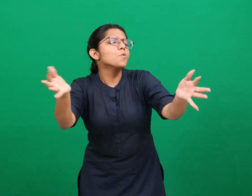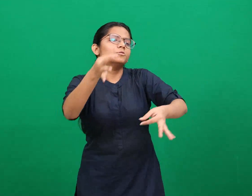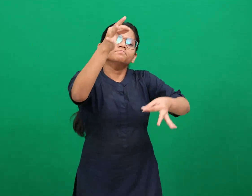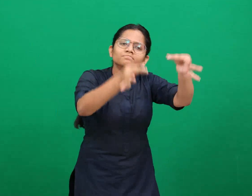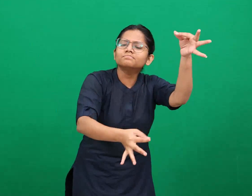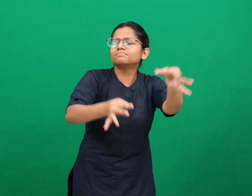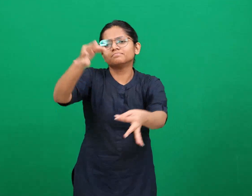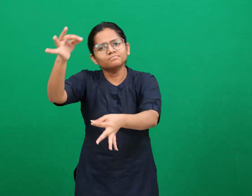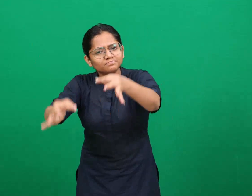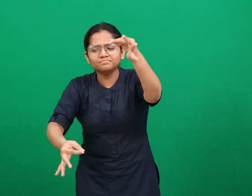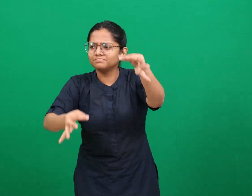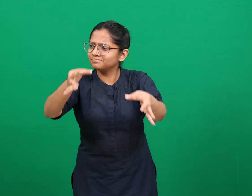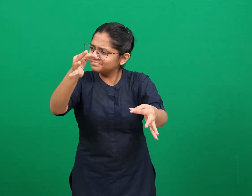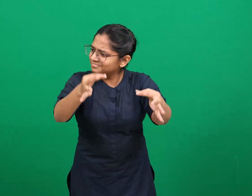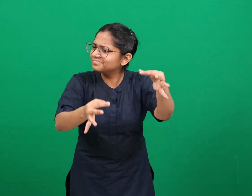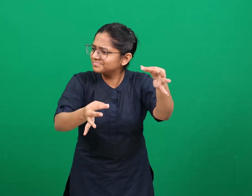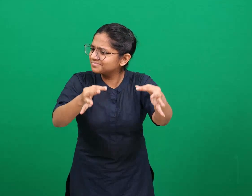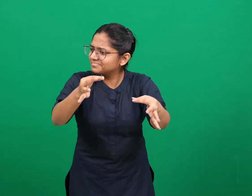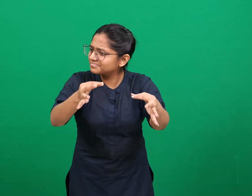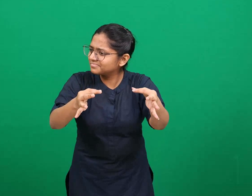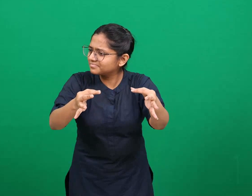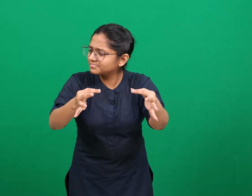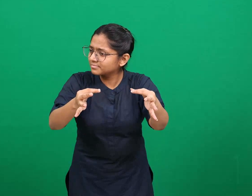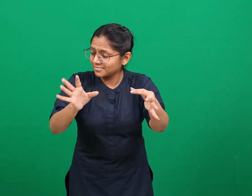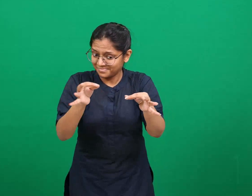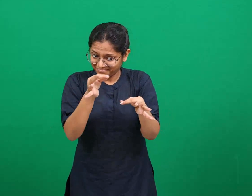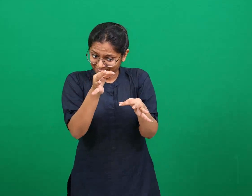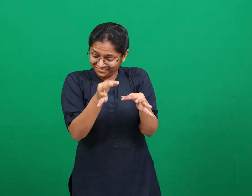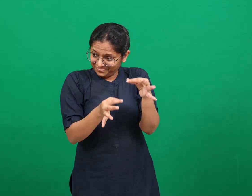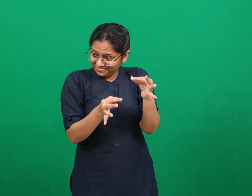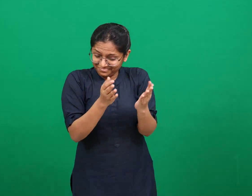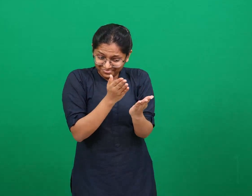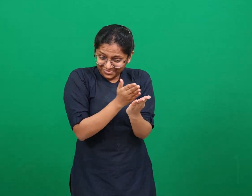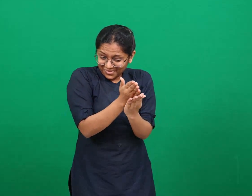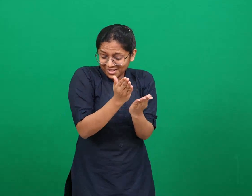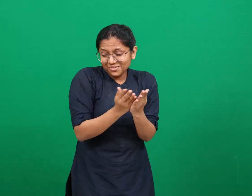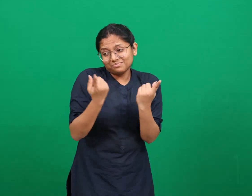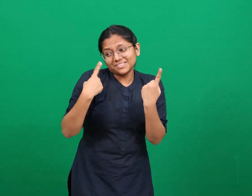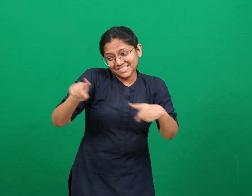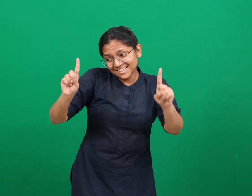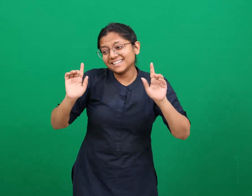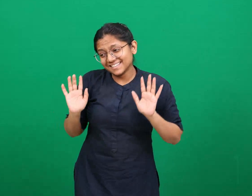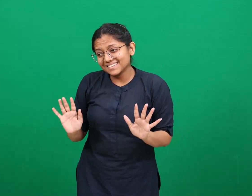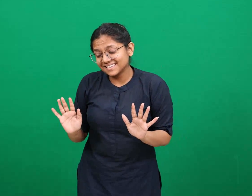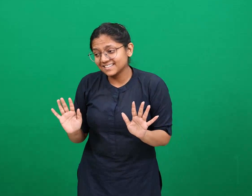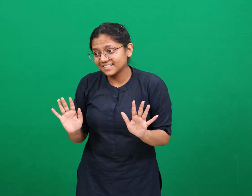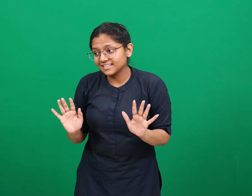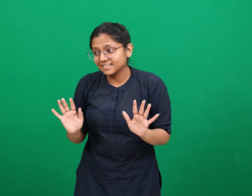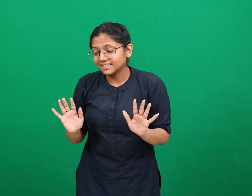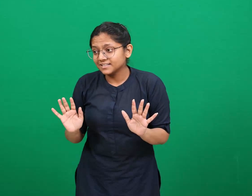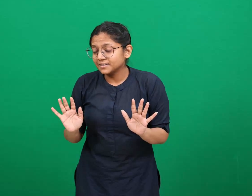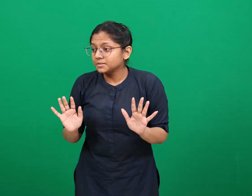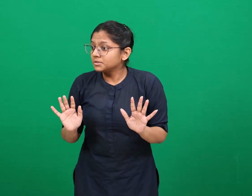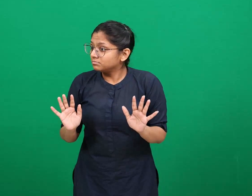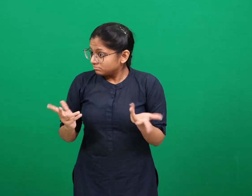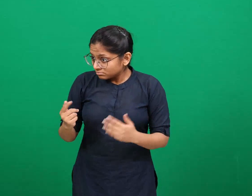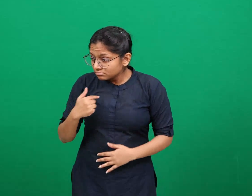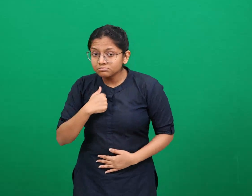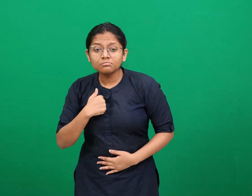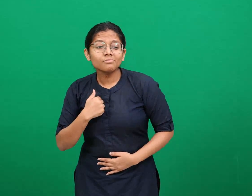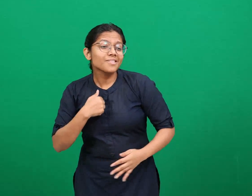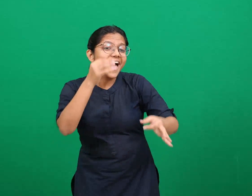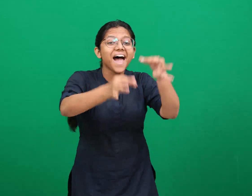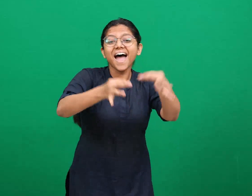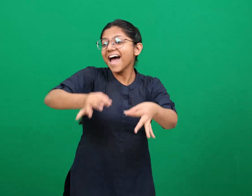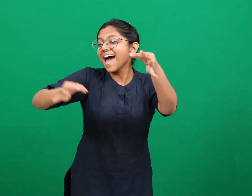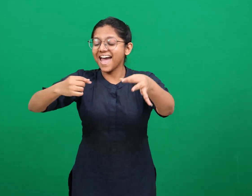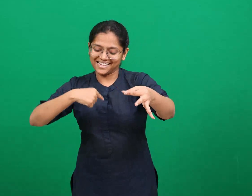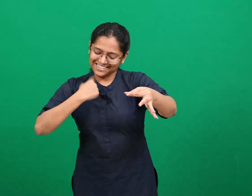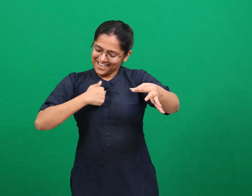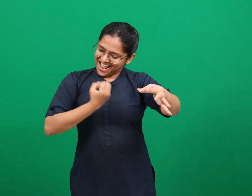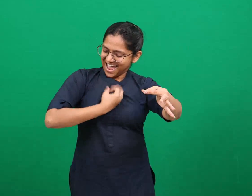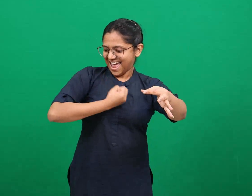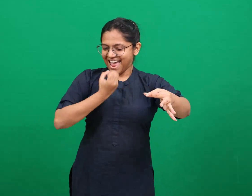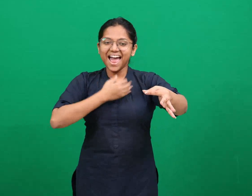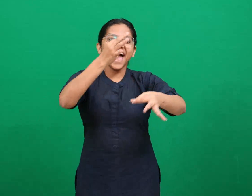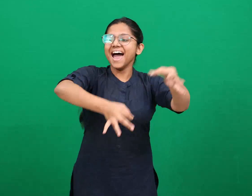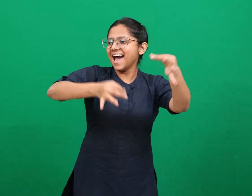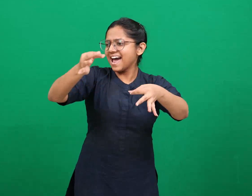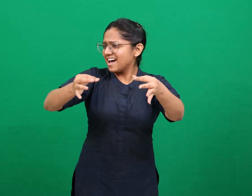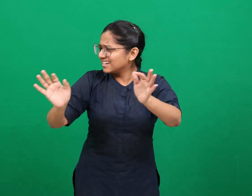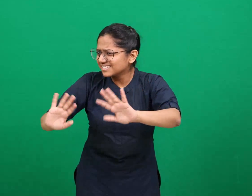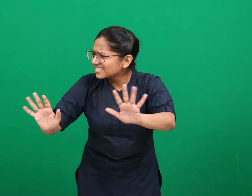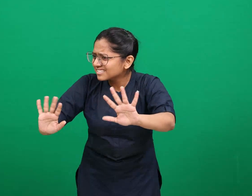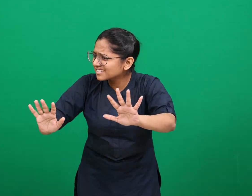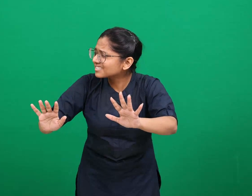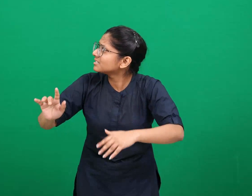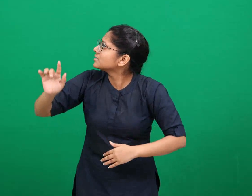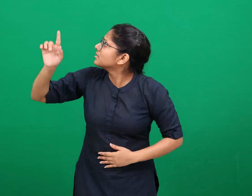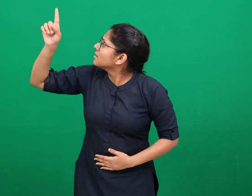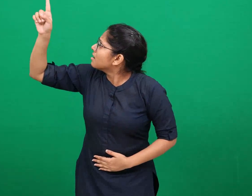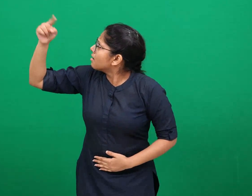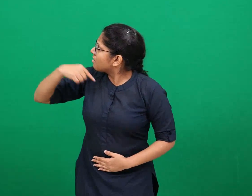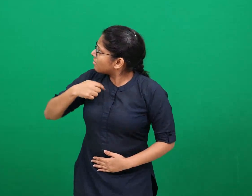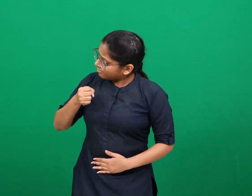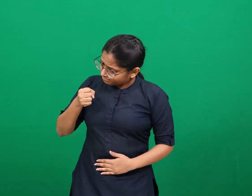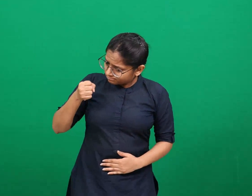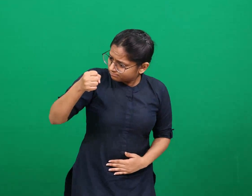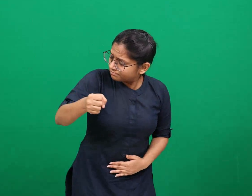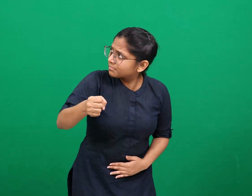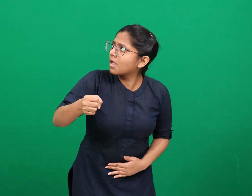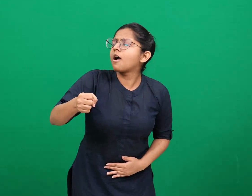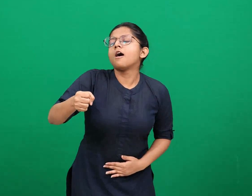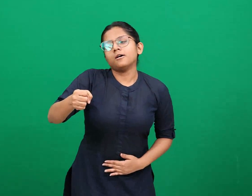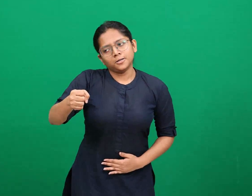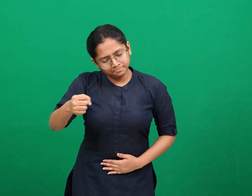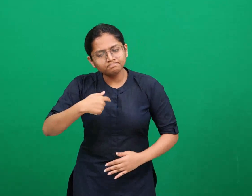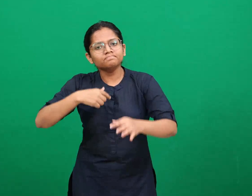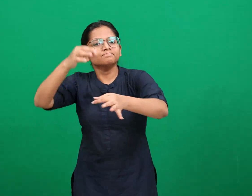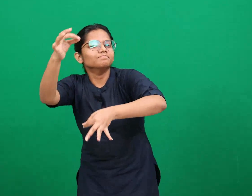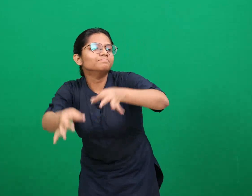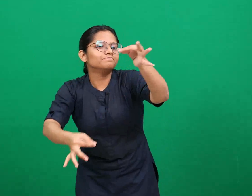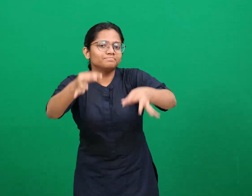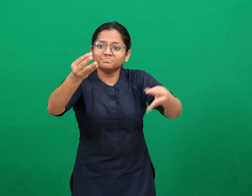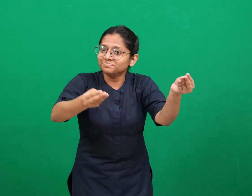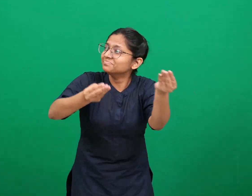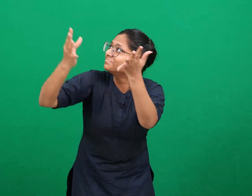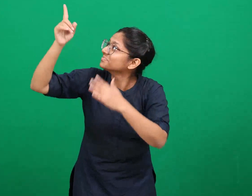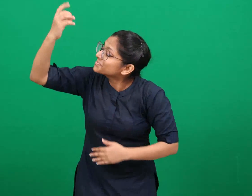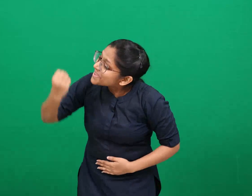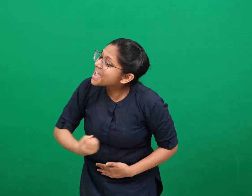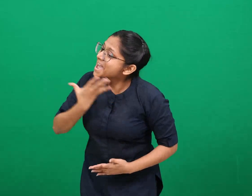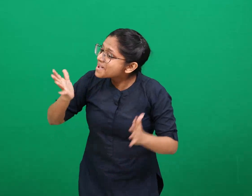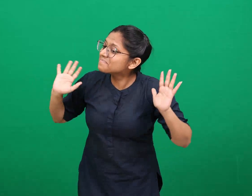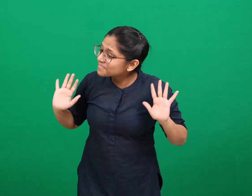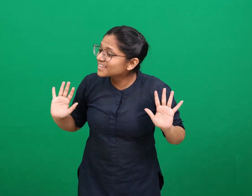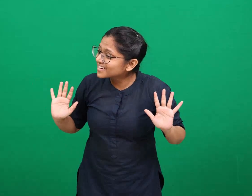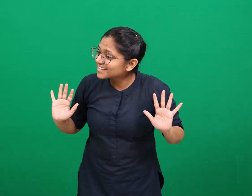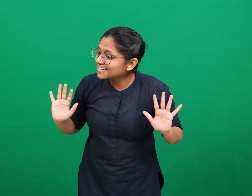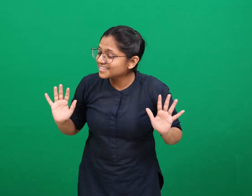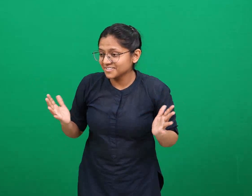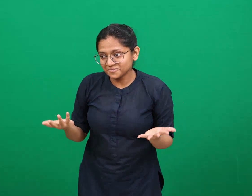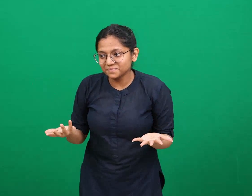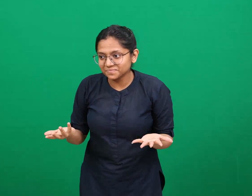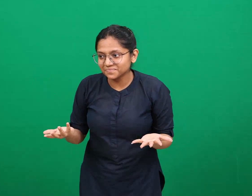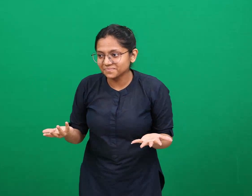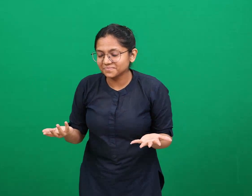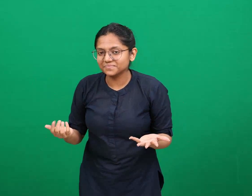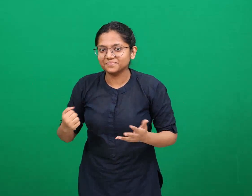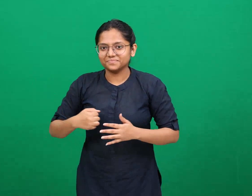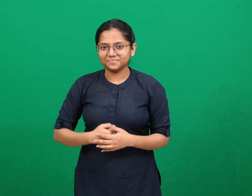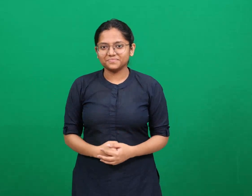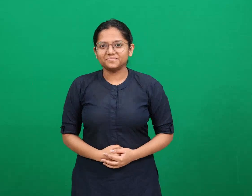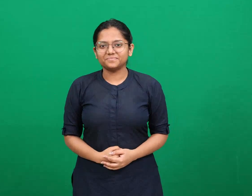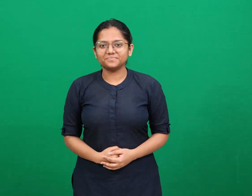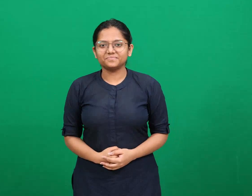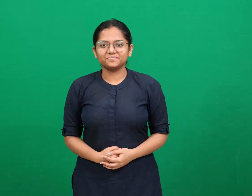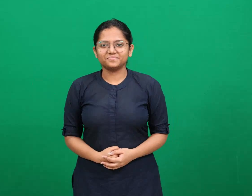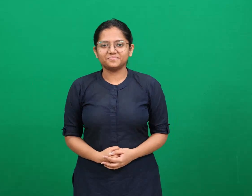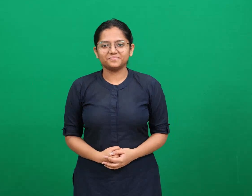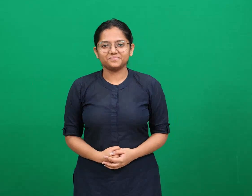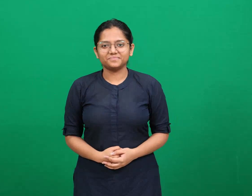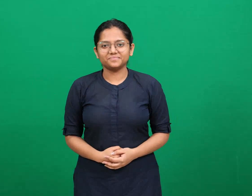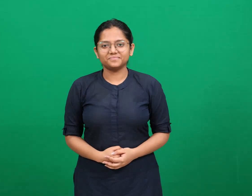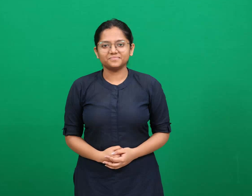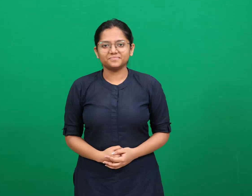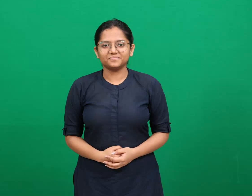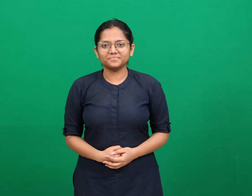And My judgment is just, because I do not seek My own will, but the will of Him who sent Me.